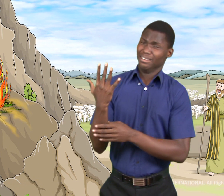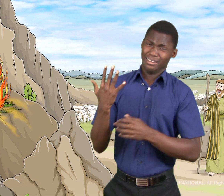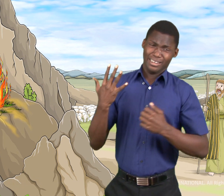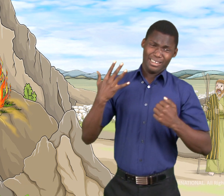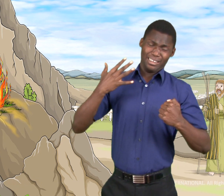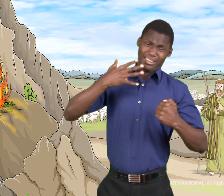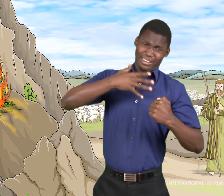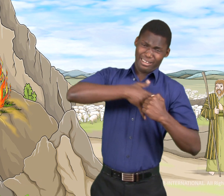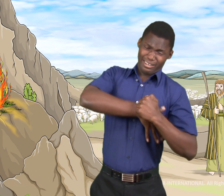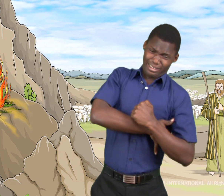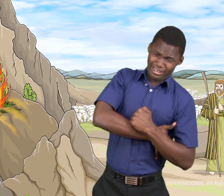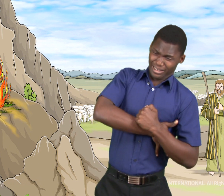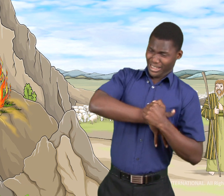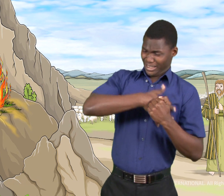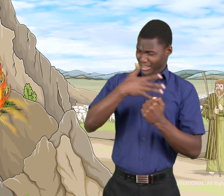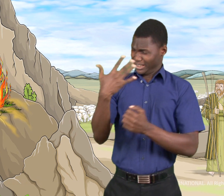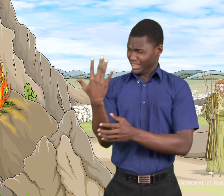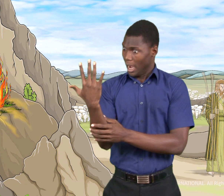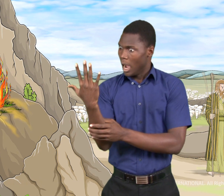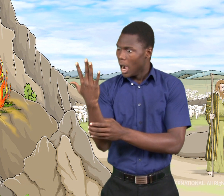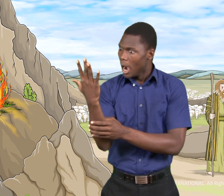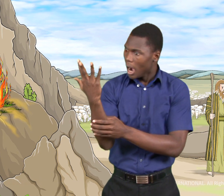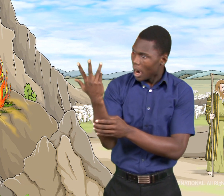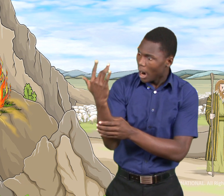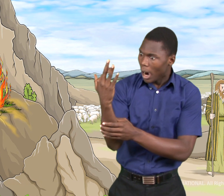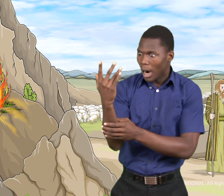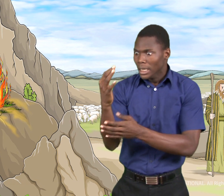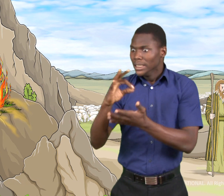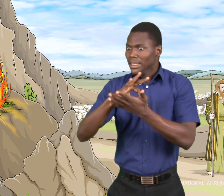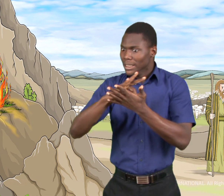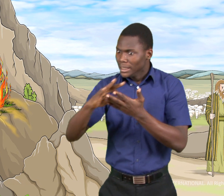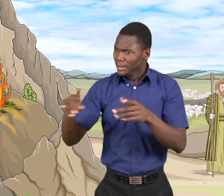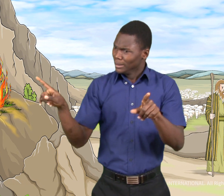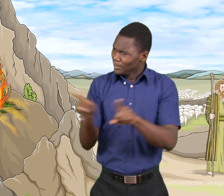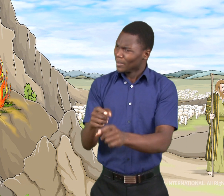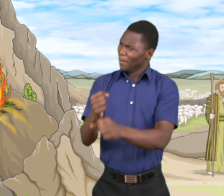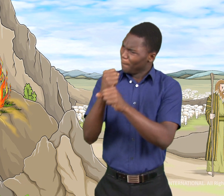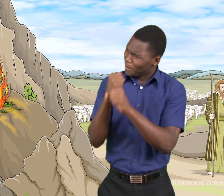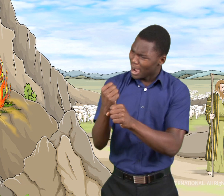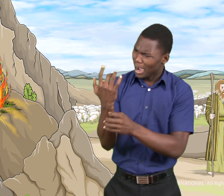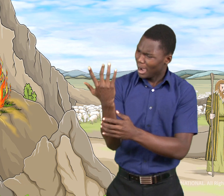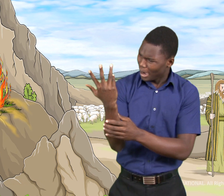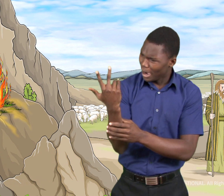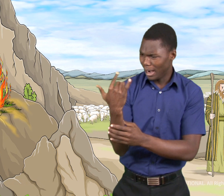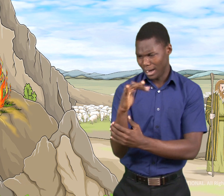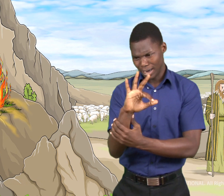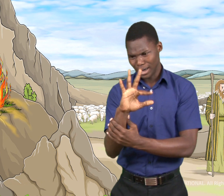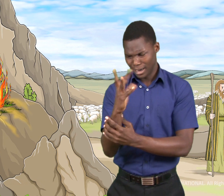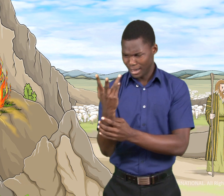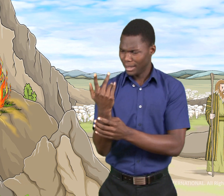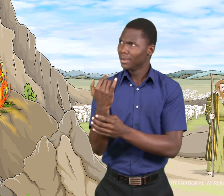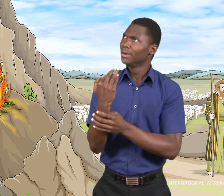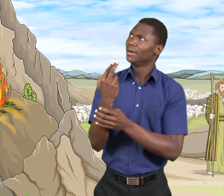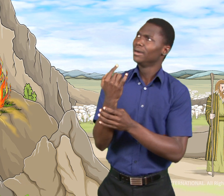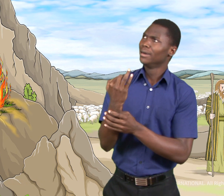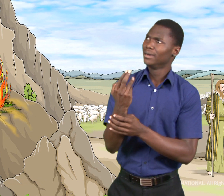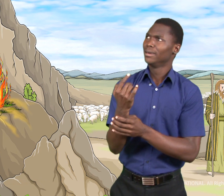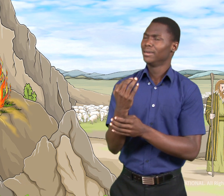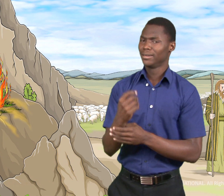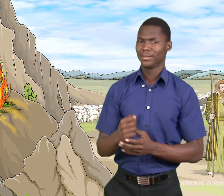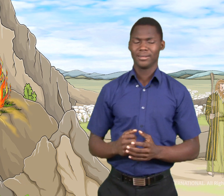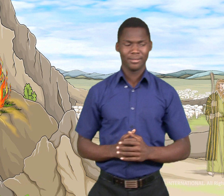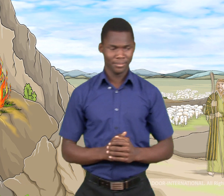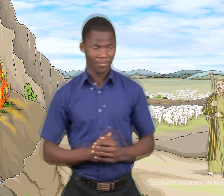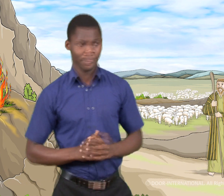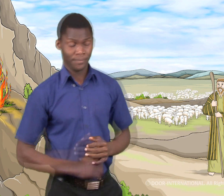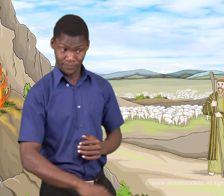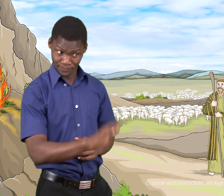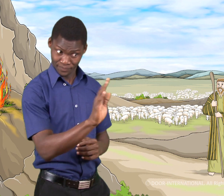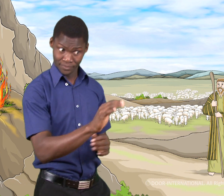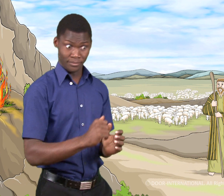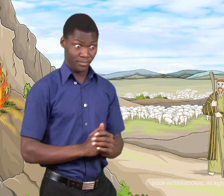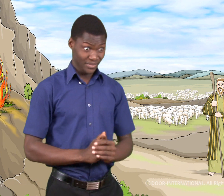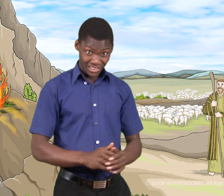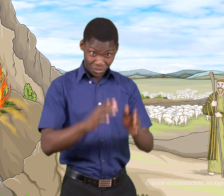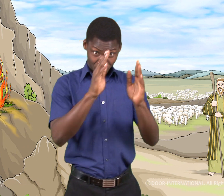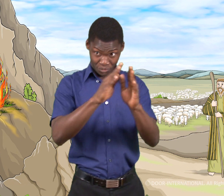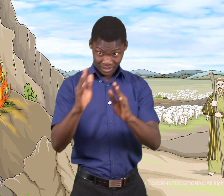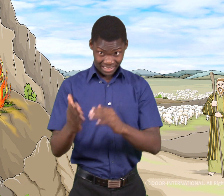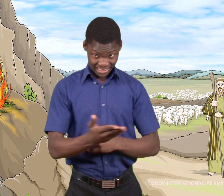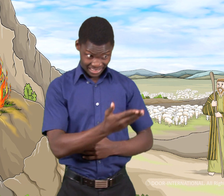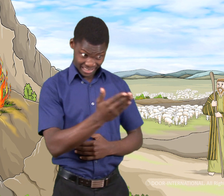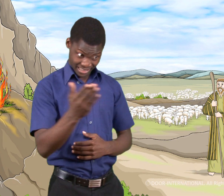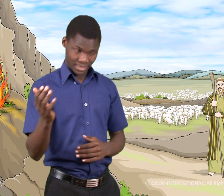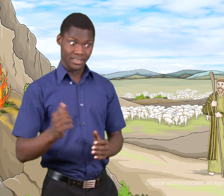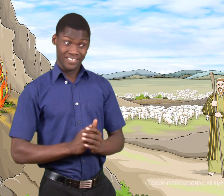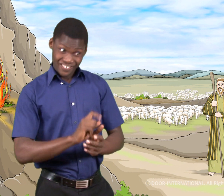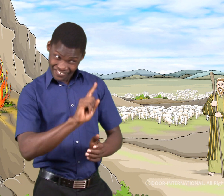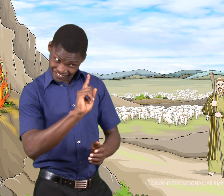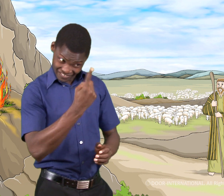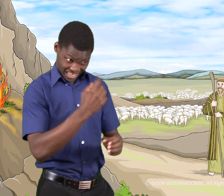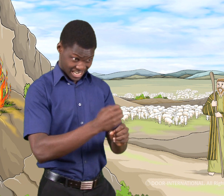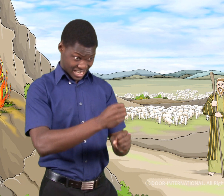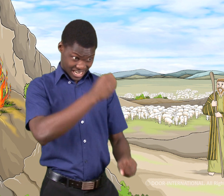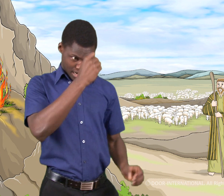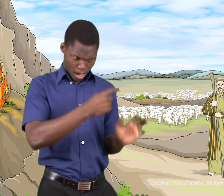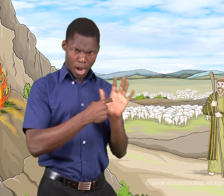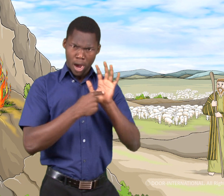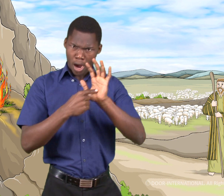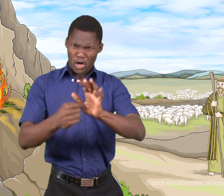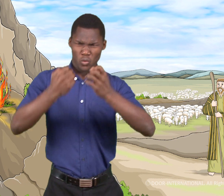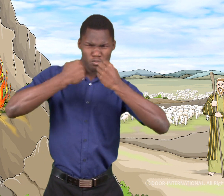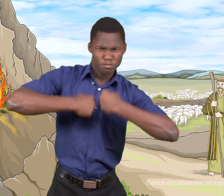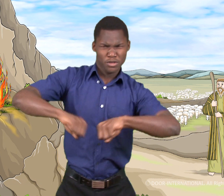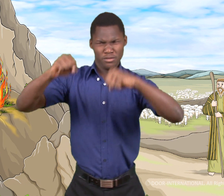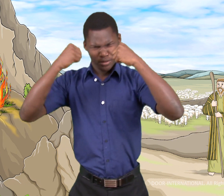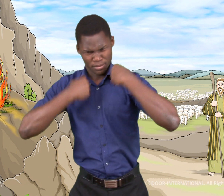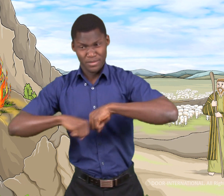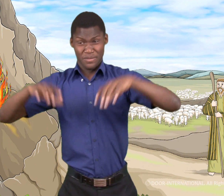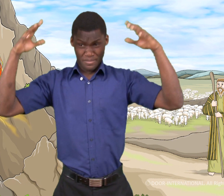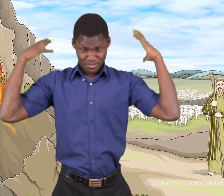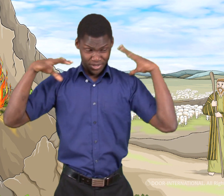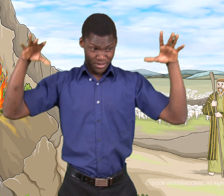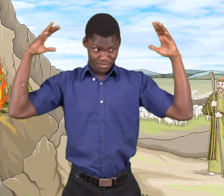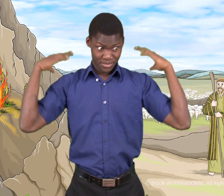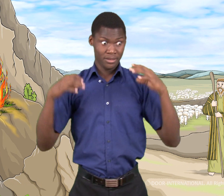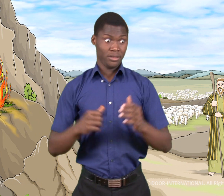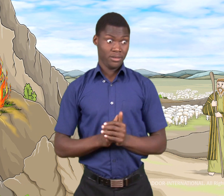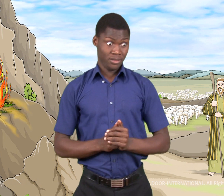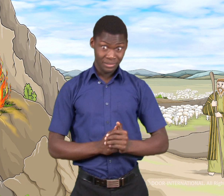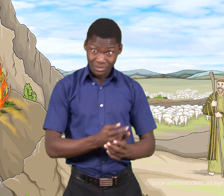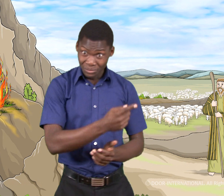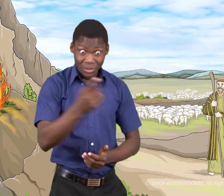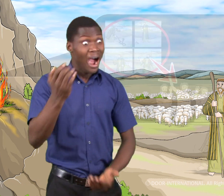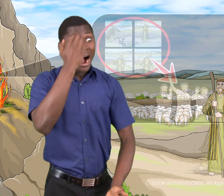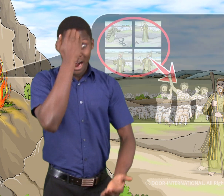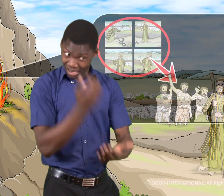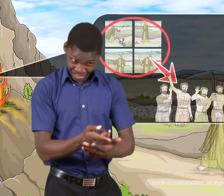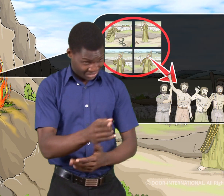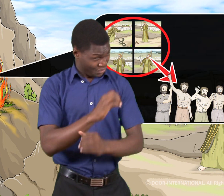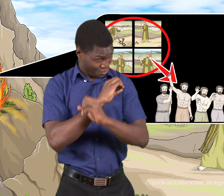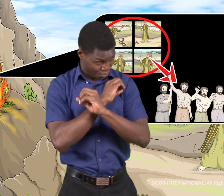So Moses put his hand back inside his cloak, and when he took it out, it was restored, like the rest of his skin.